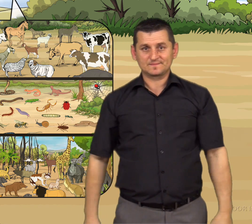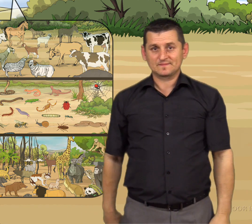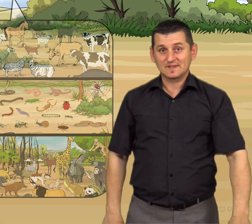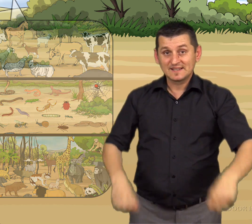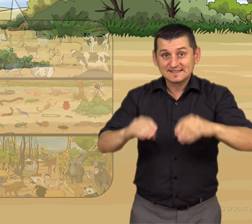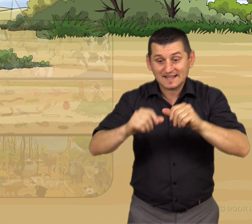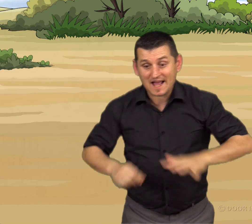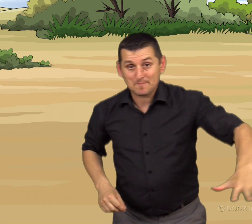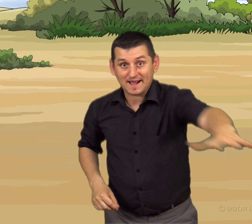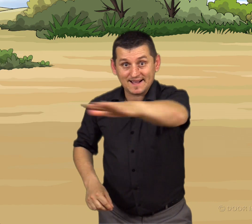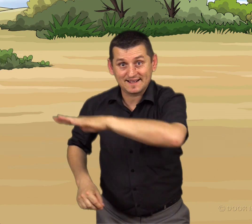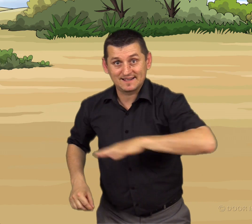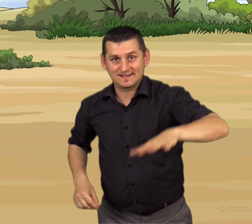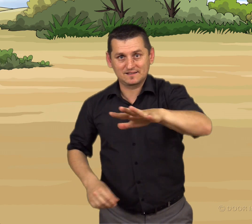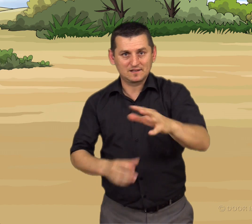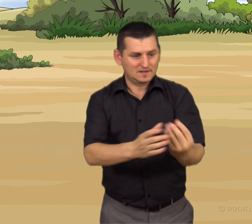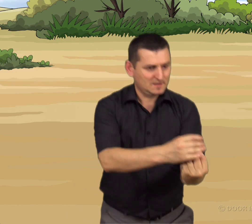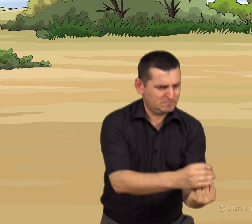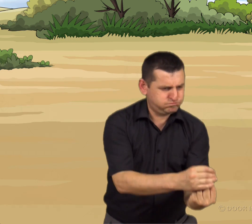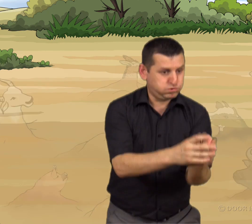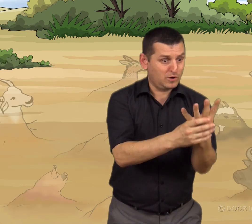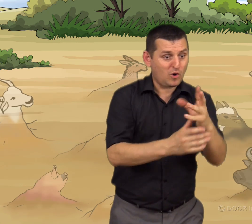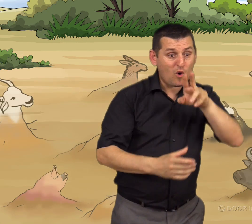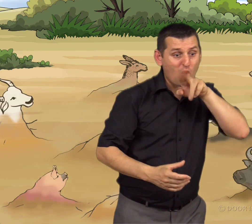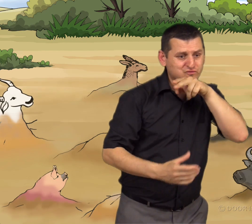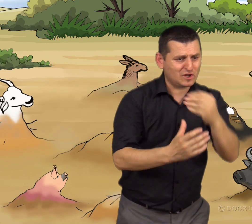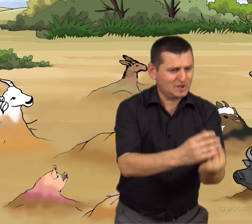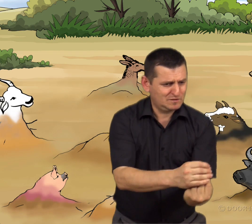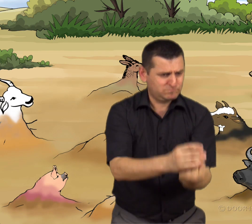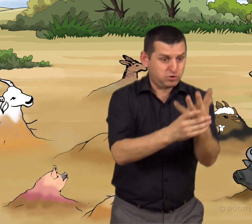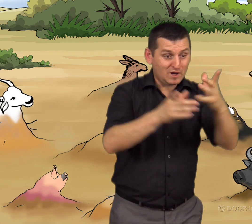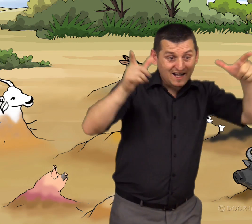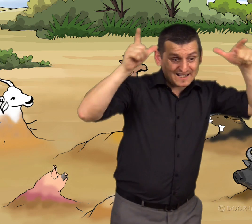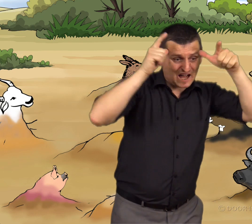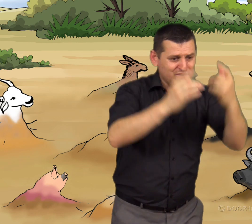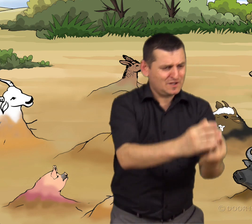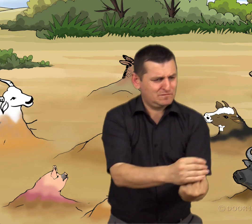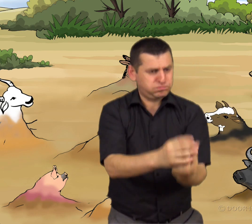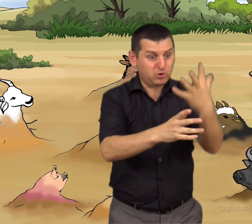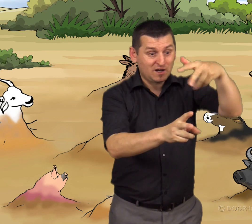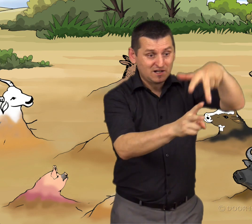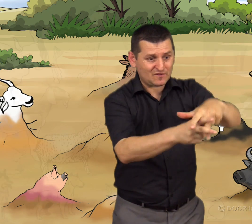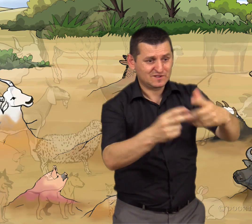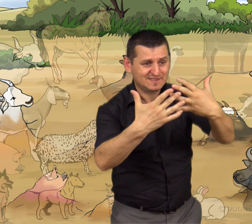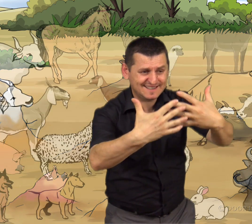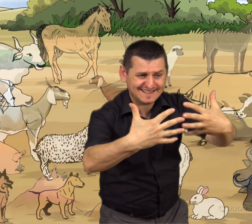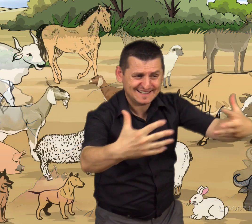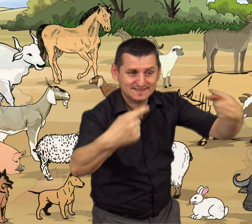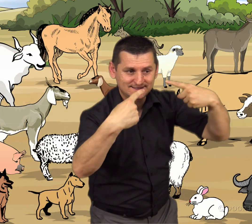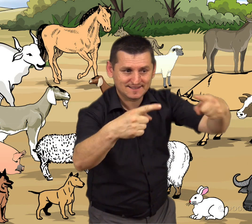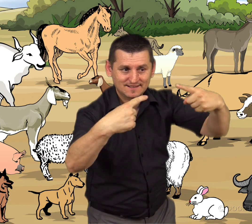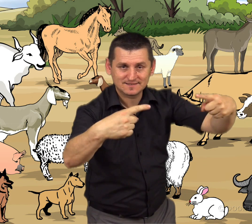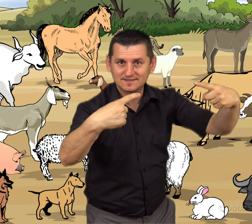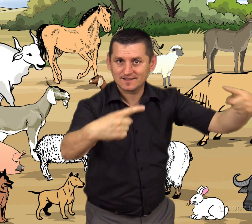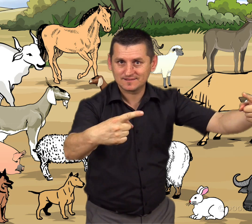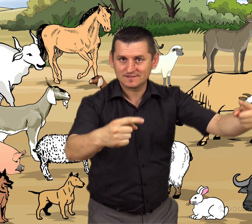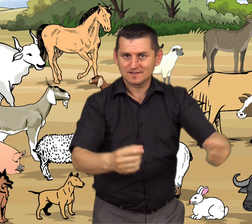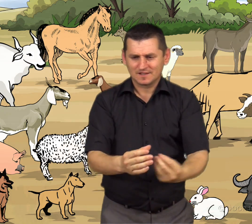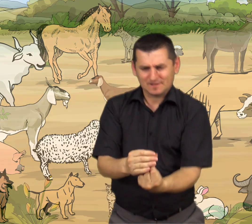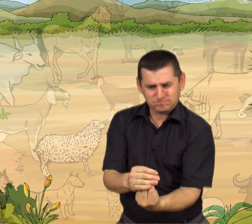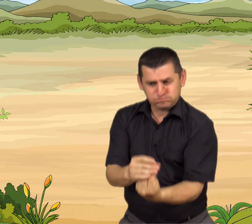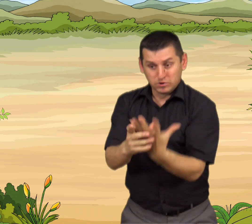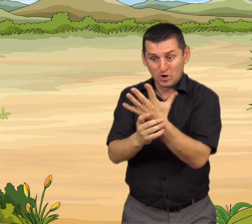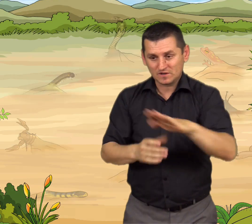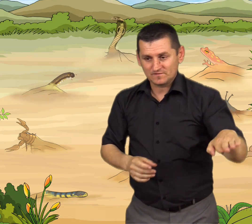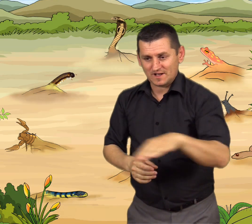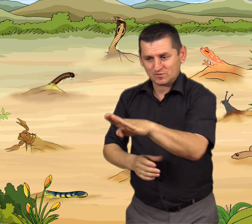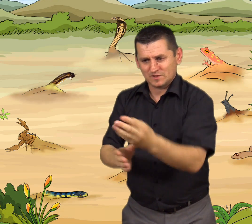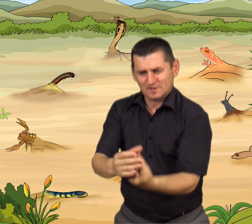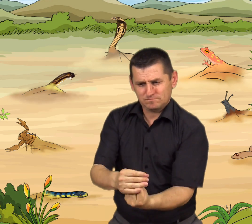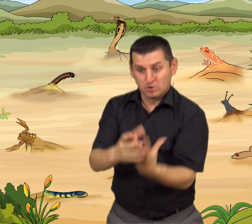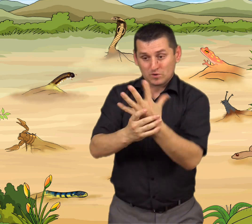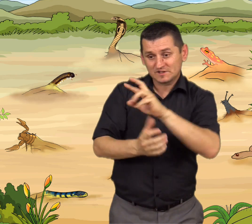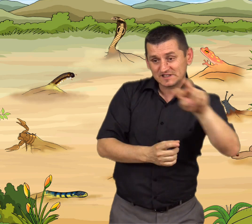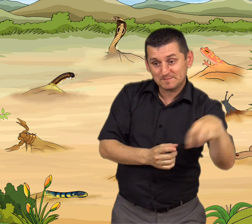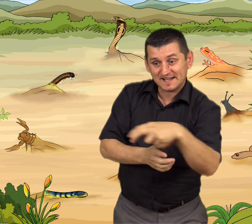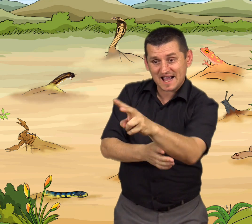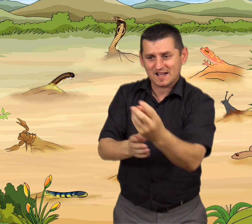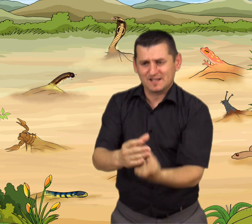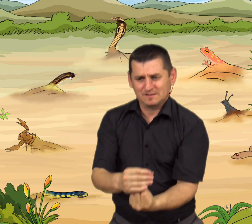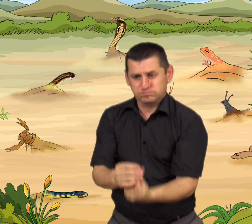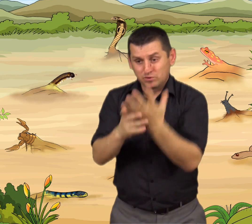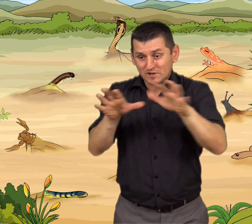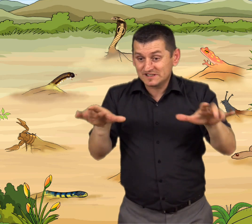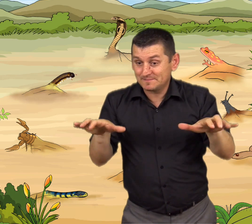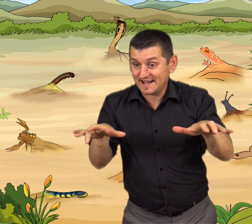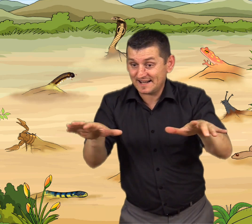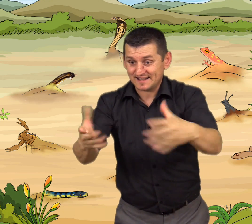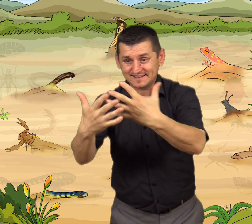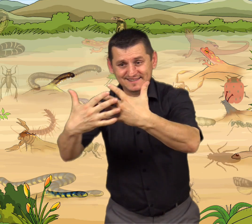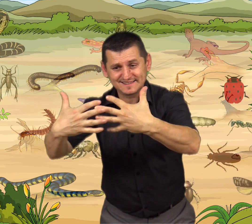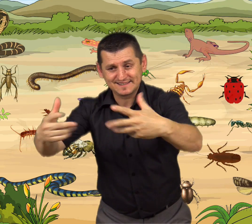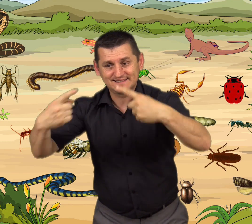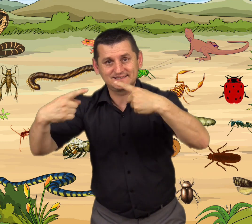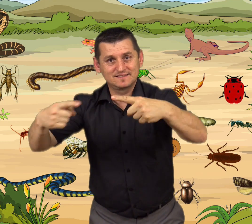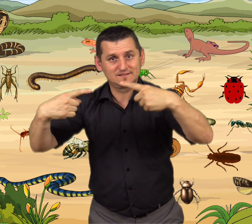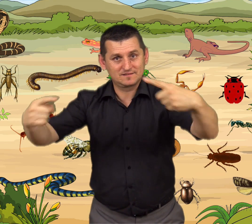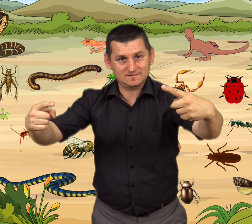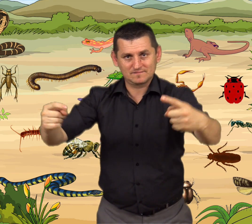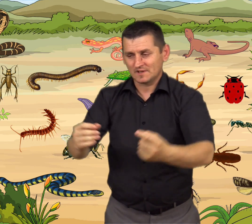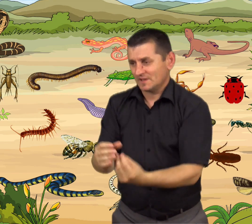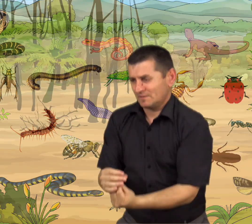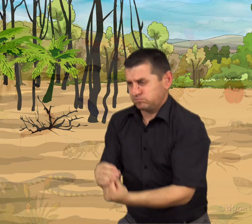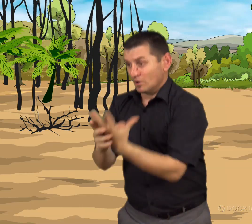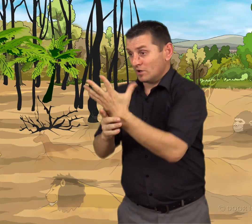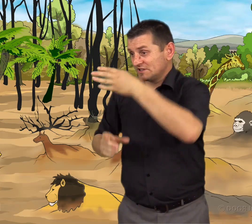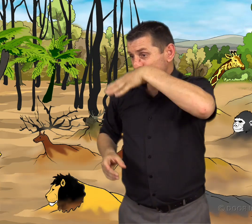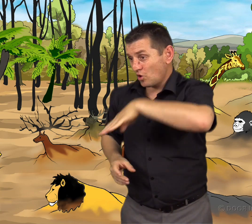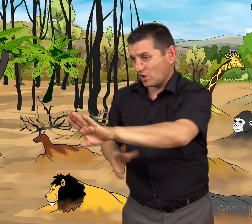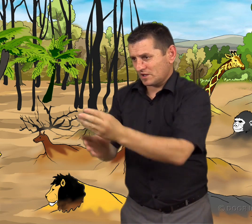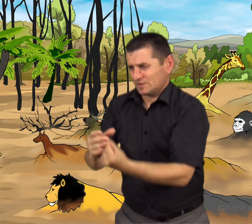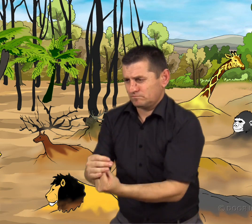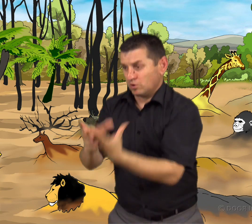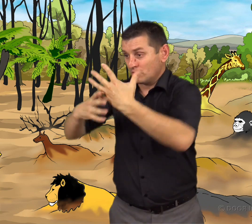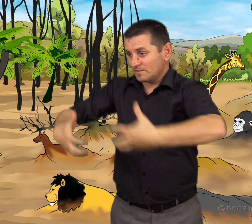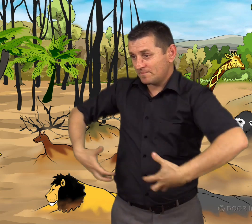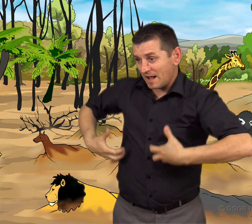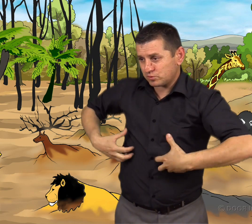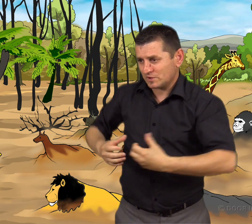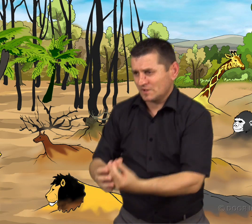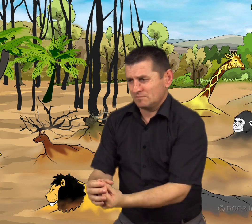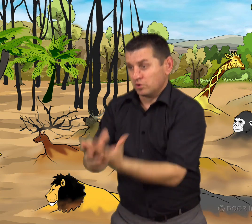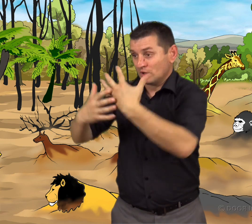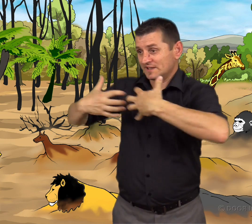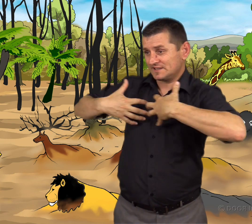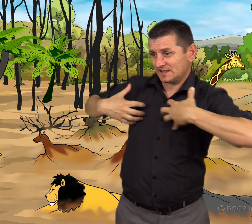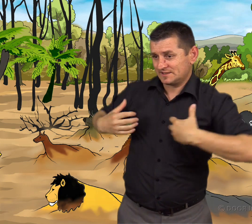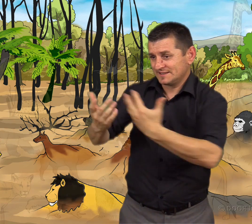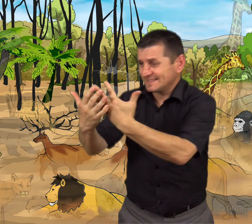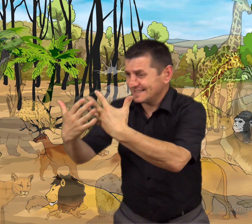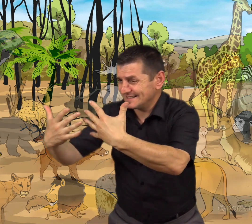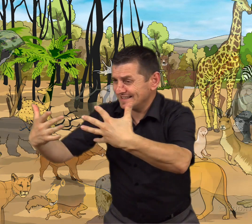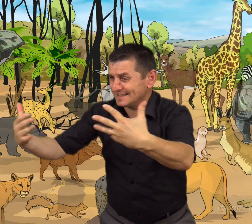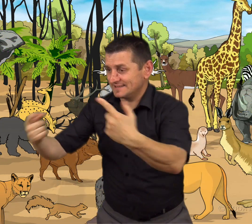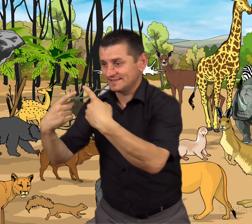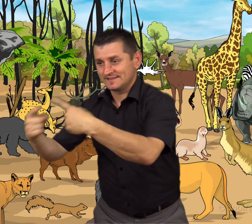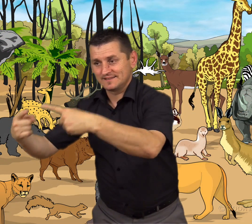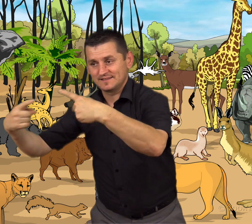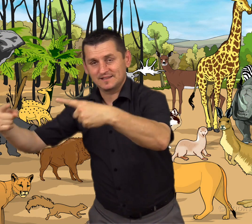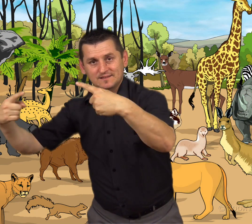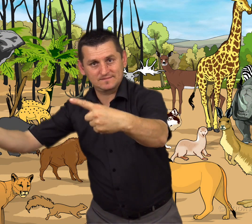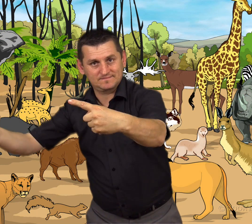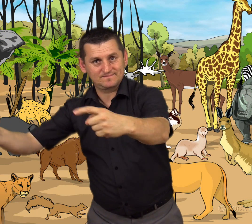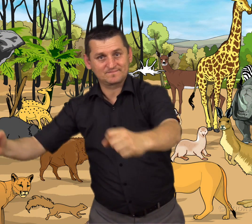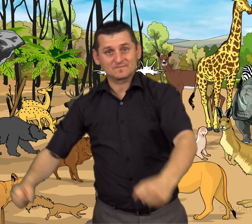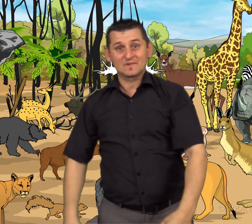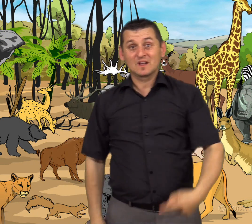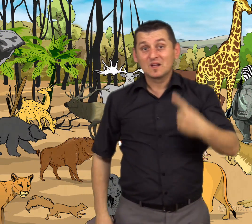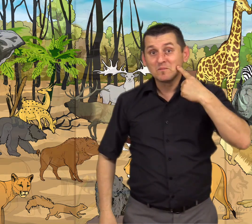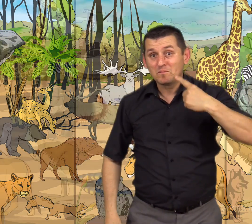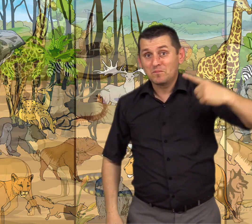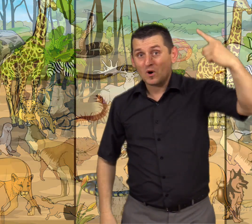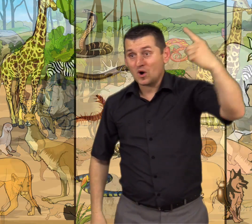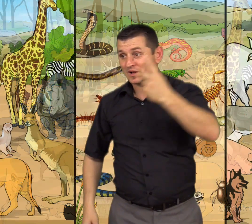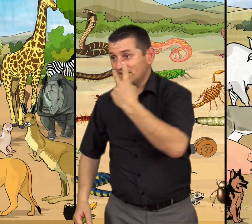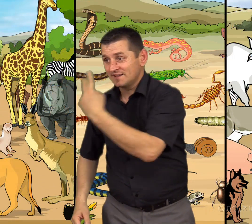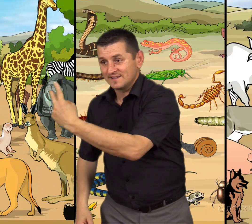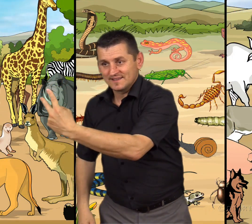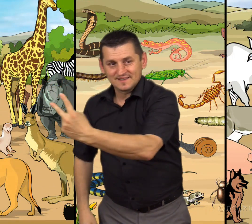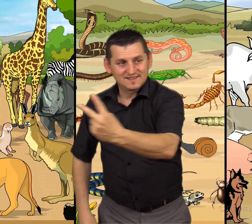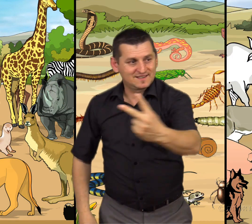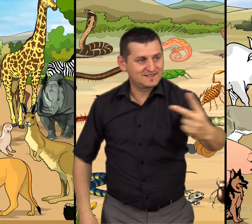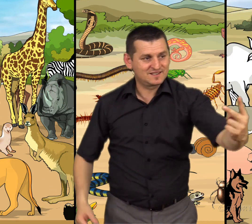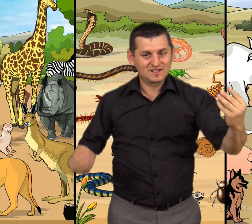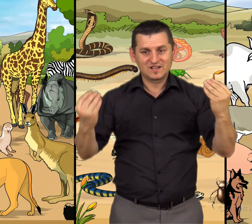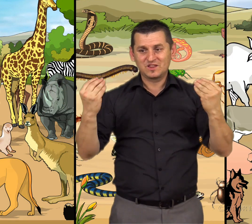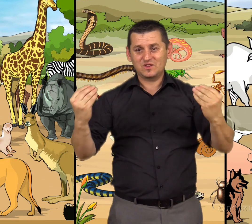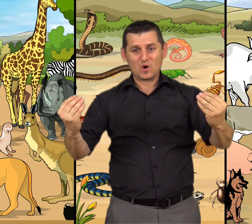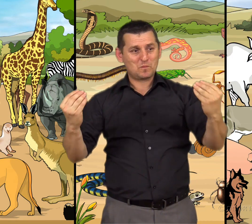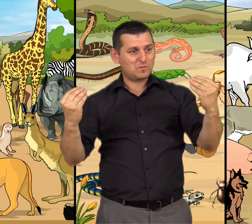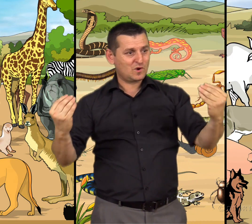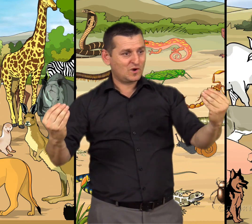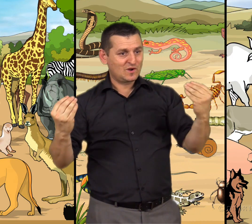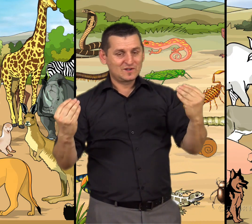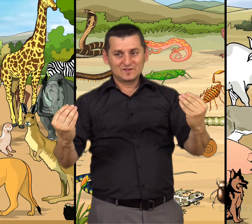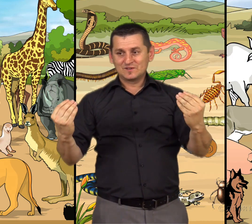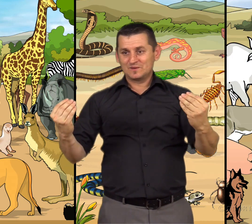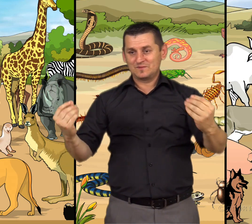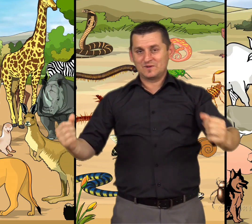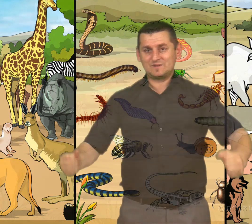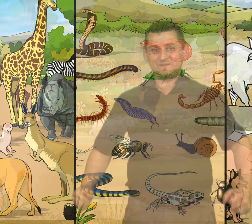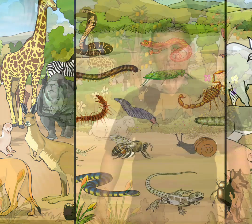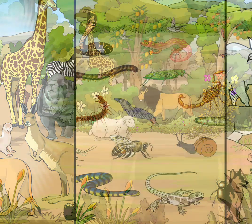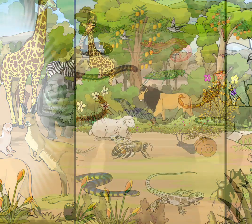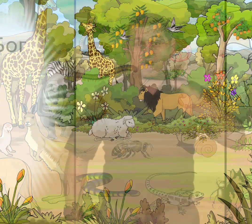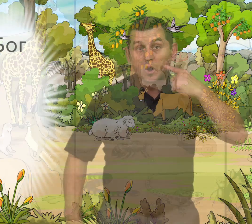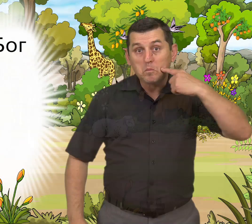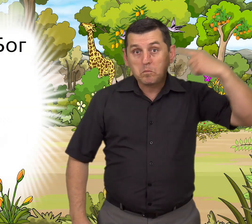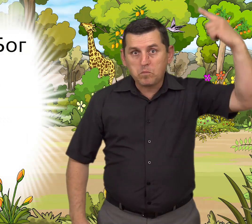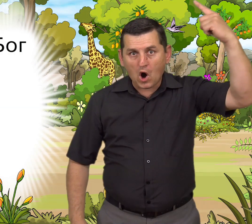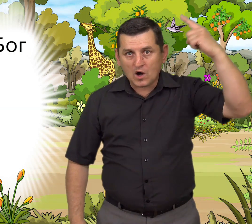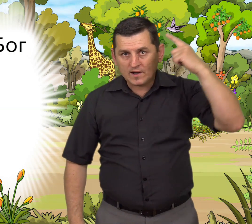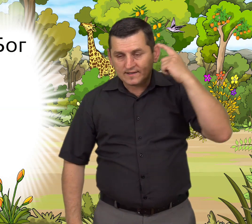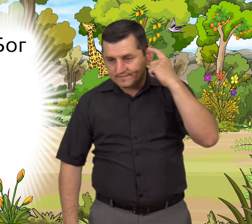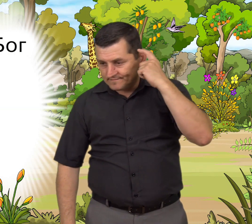God made the beasts of the earth according to their kinds, the livestock according to their kinds, and everything that crawls upon the earth according to its kind. And God saw that it was good.